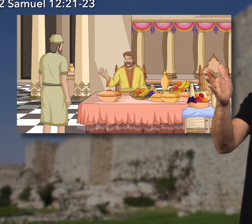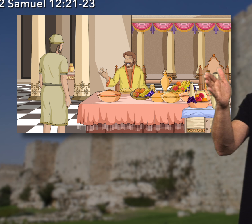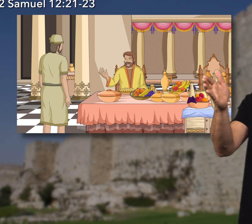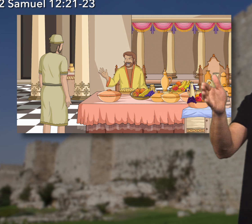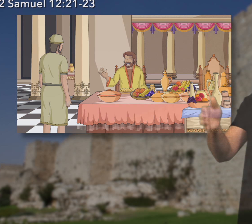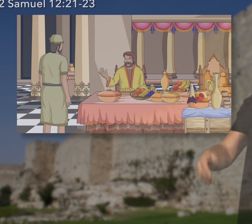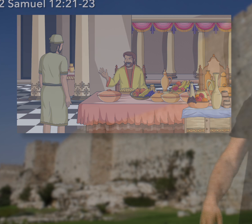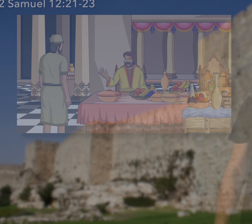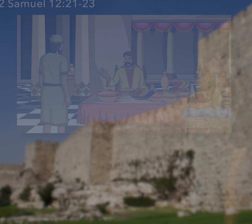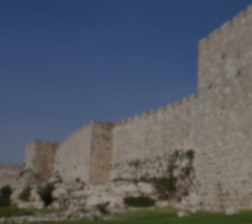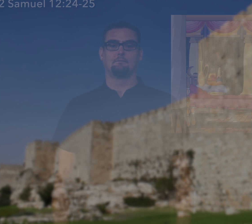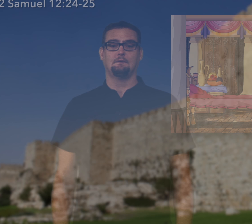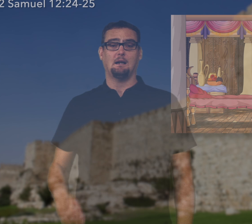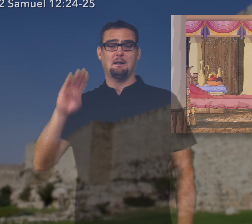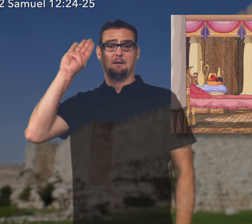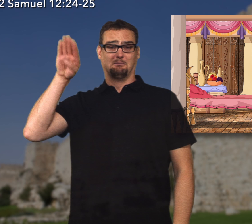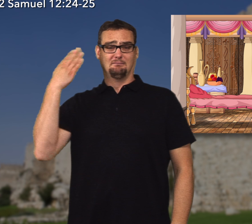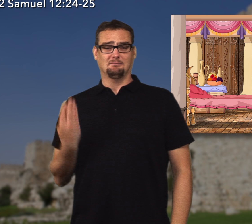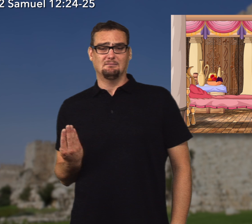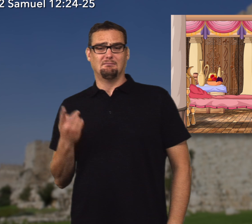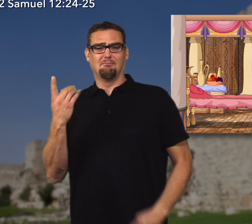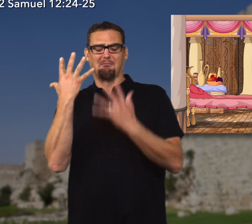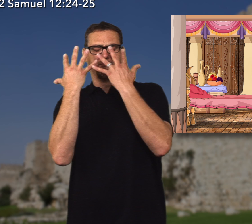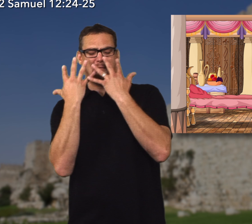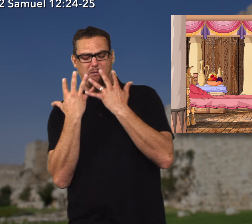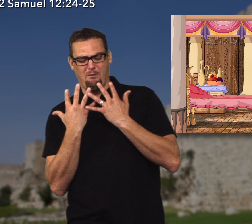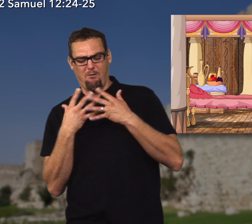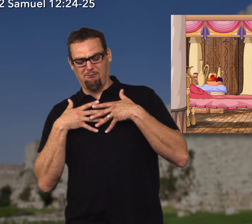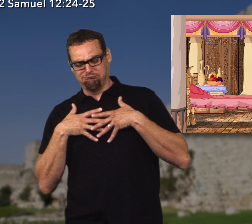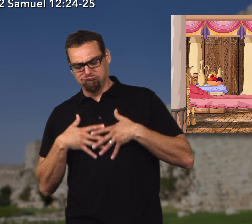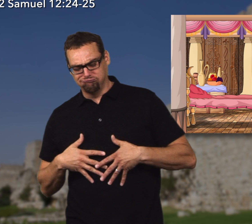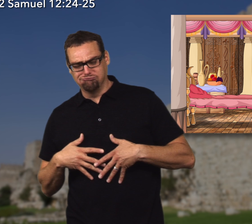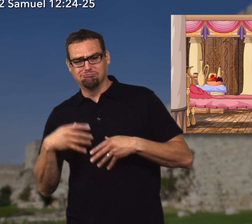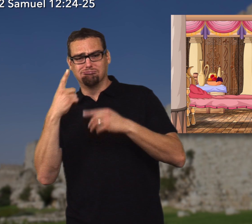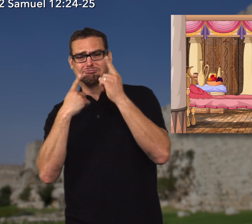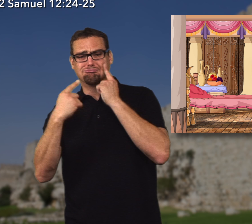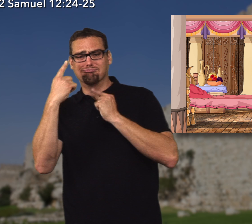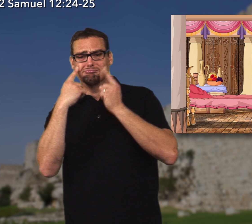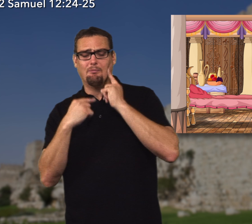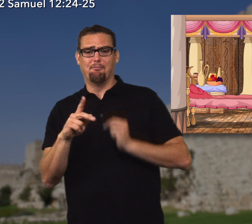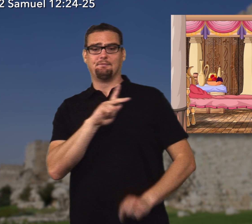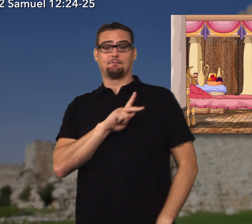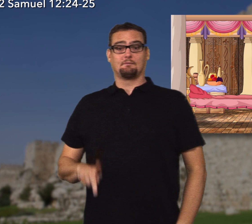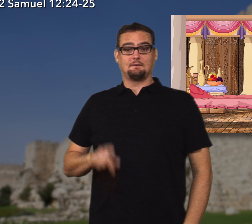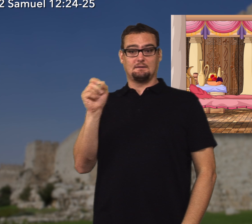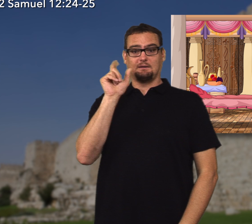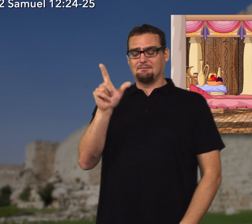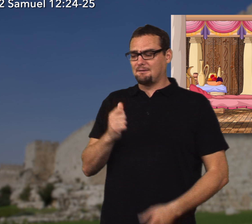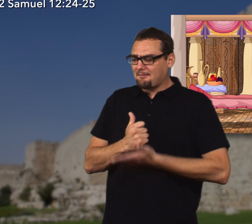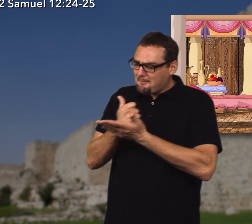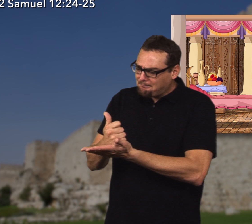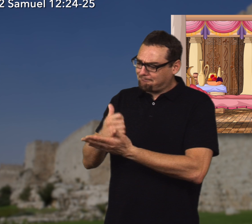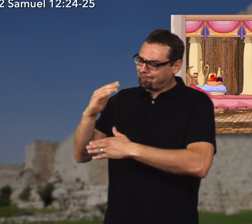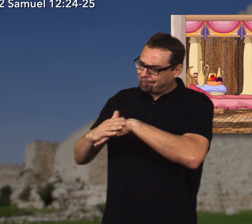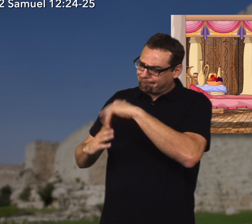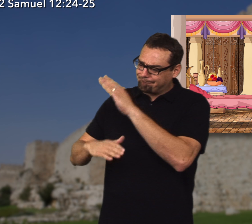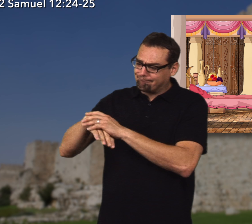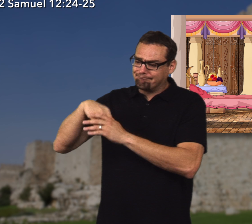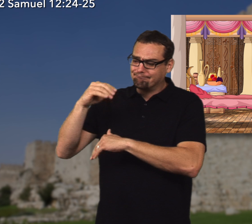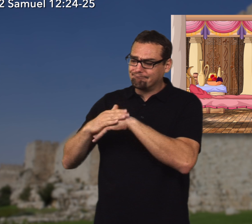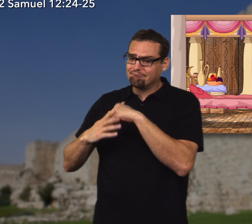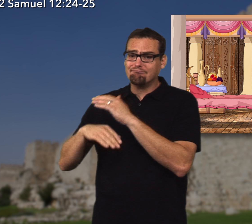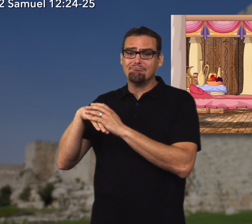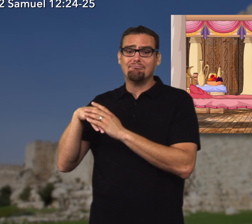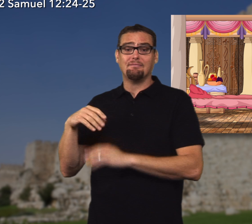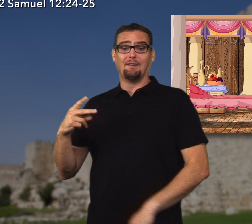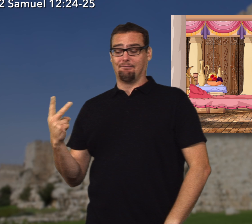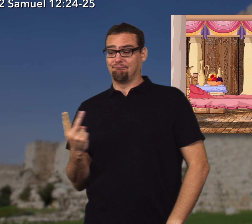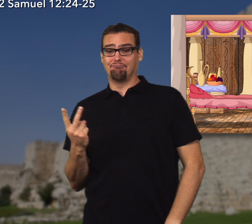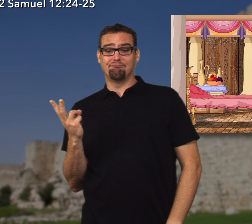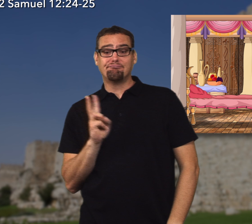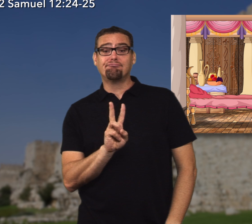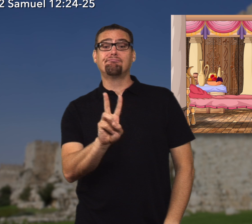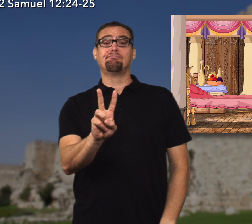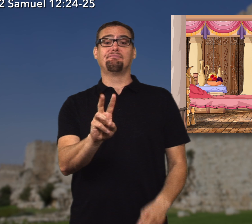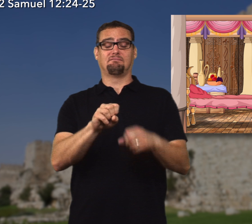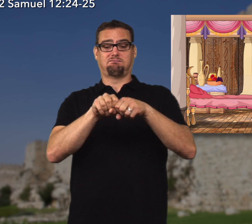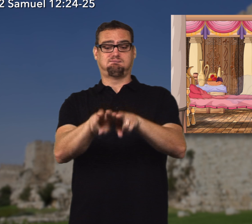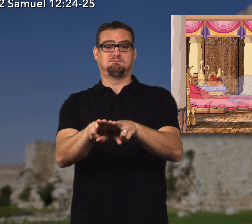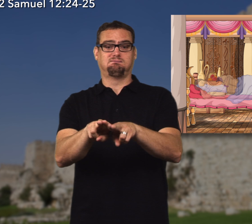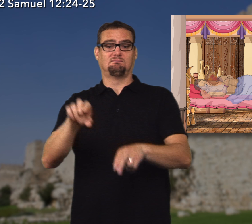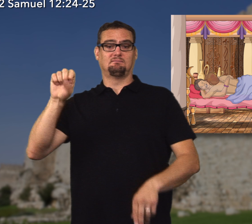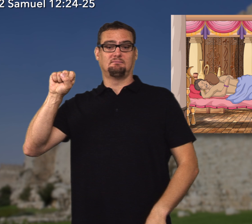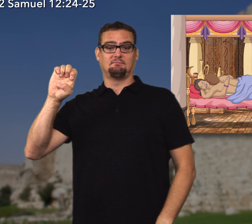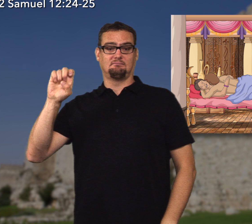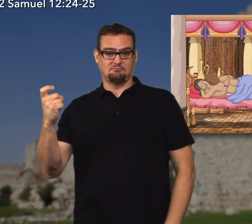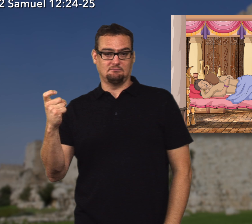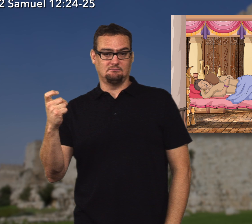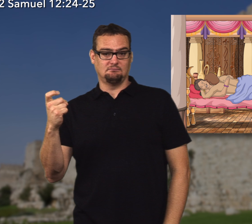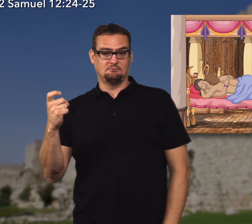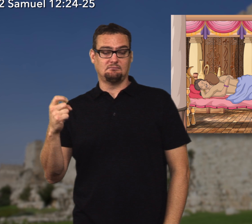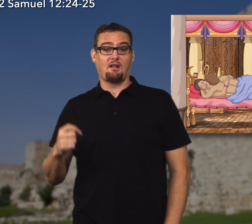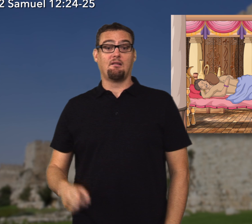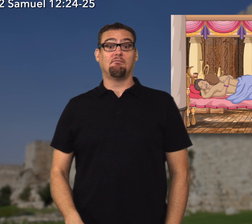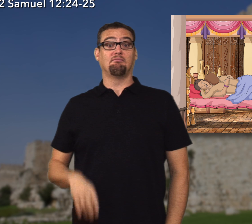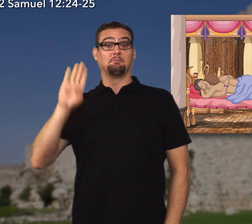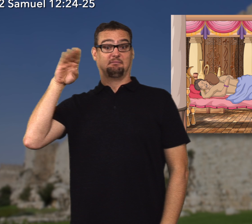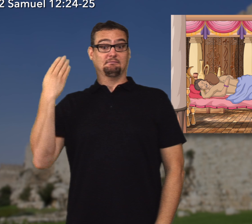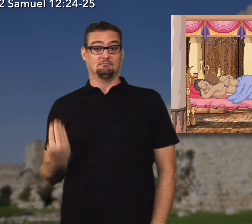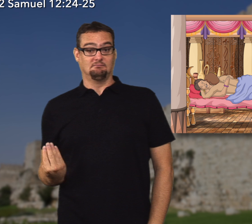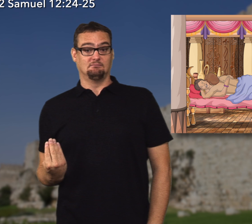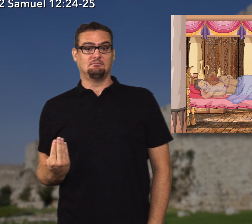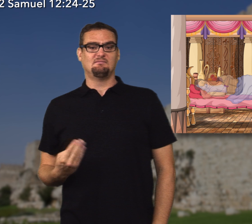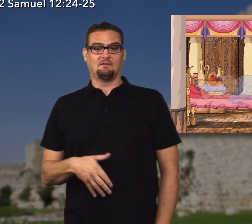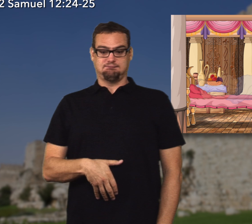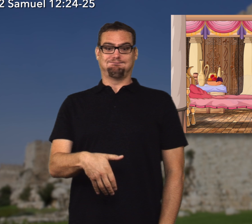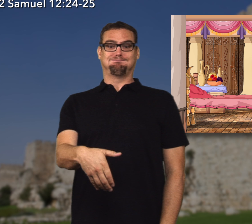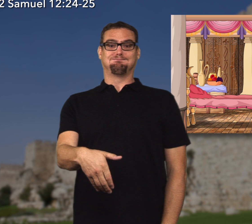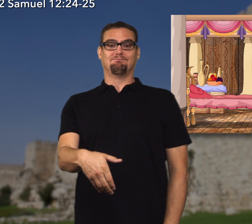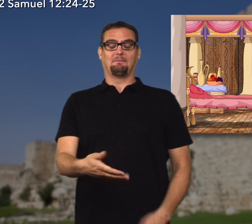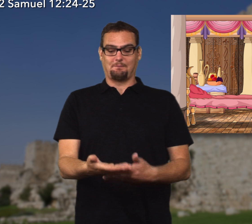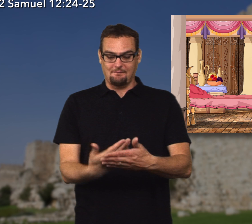Then David comforted his wife Bathsheba, and he went to her and lay with her.